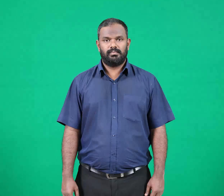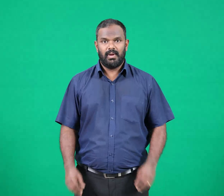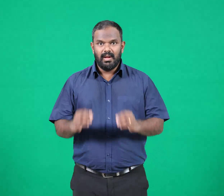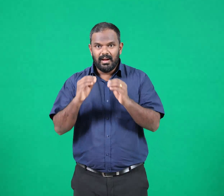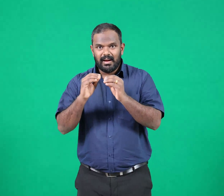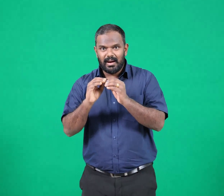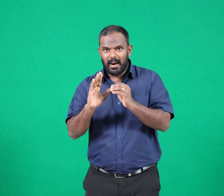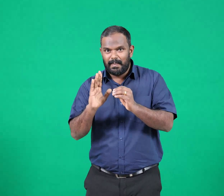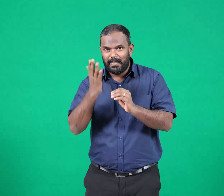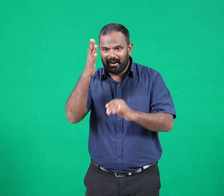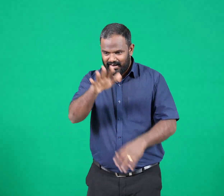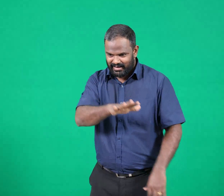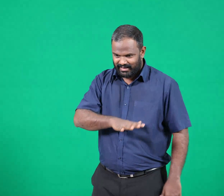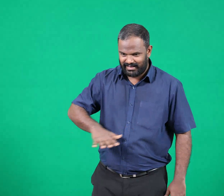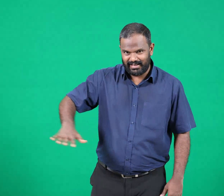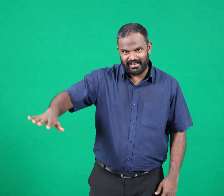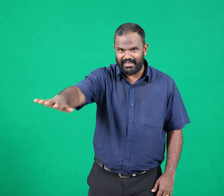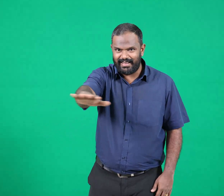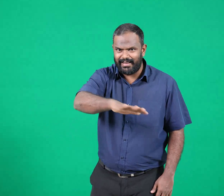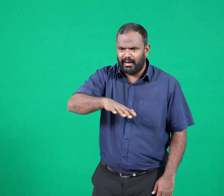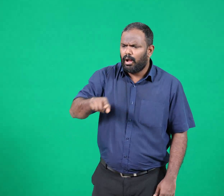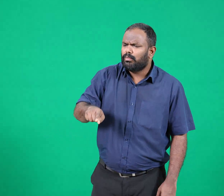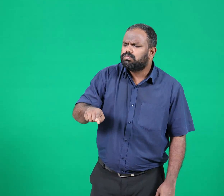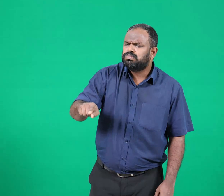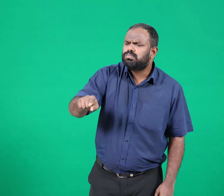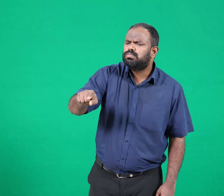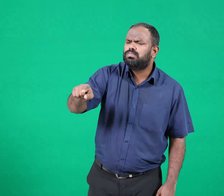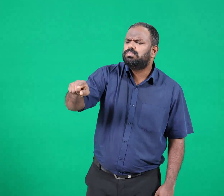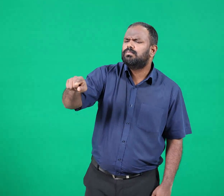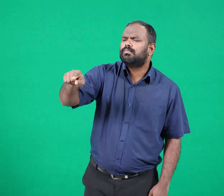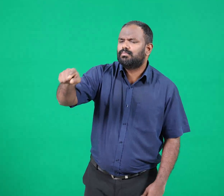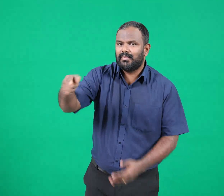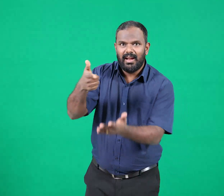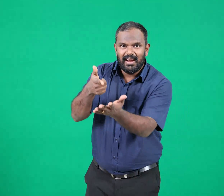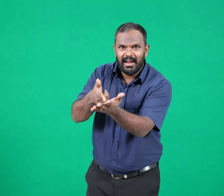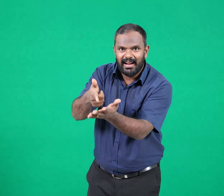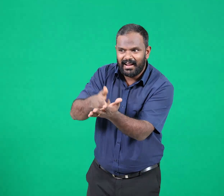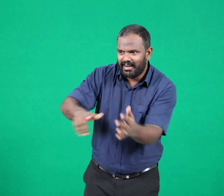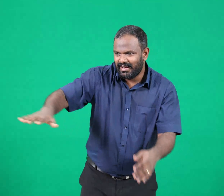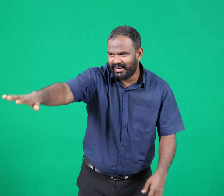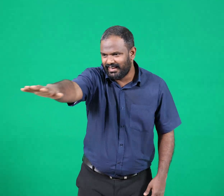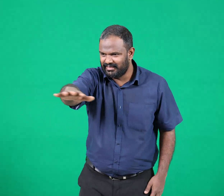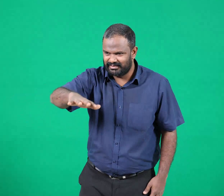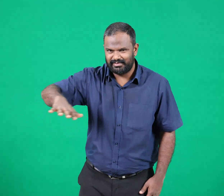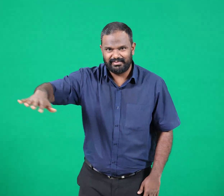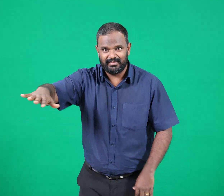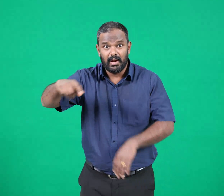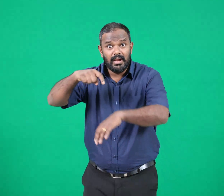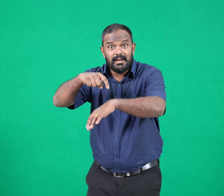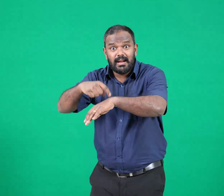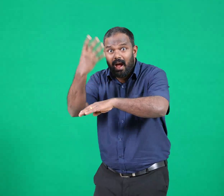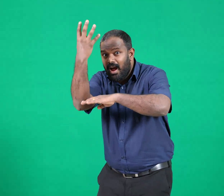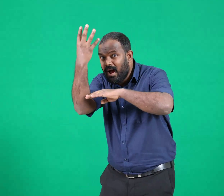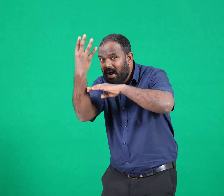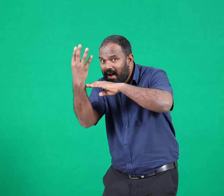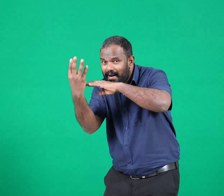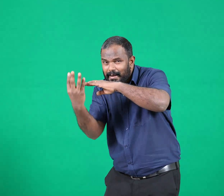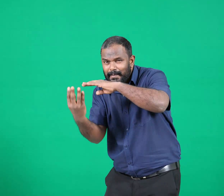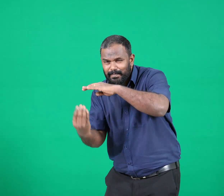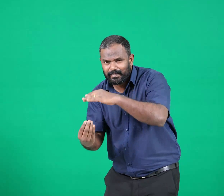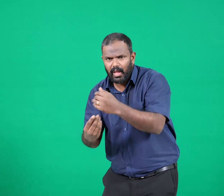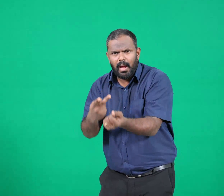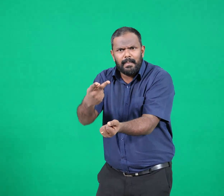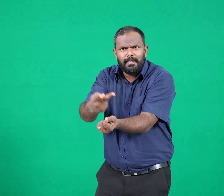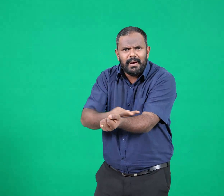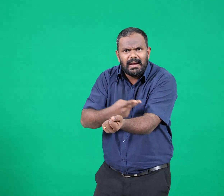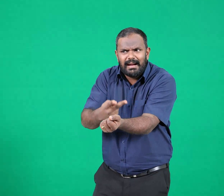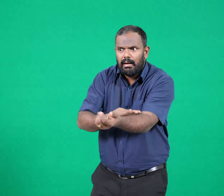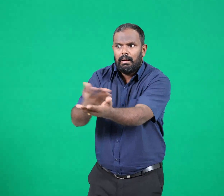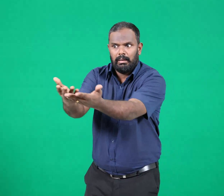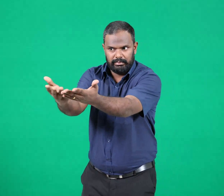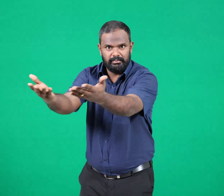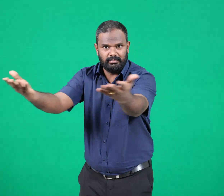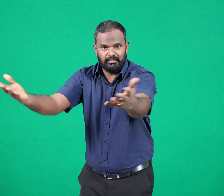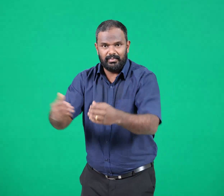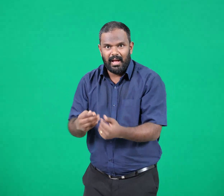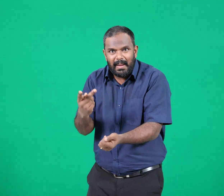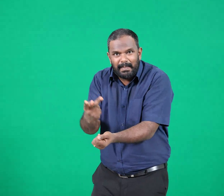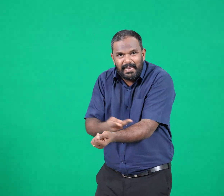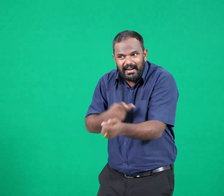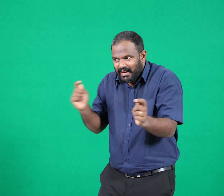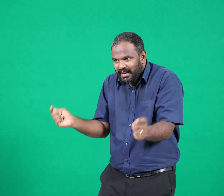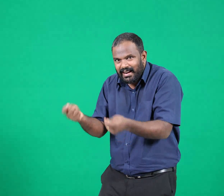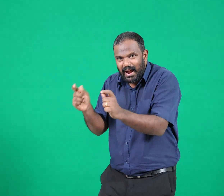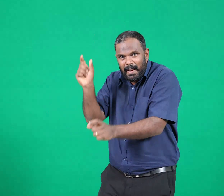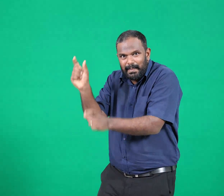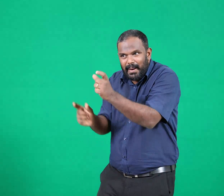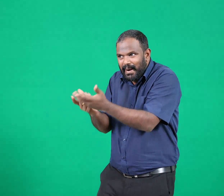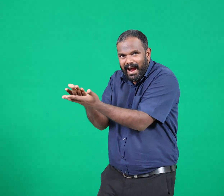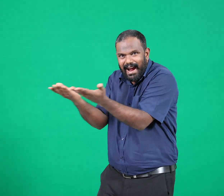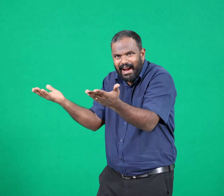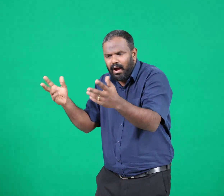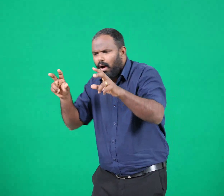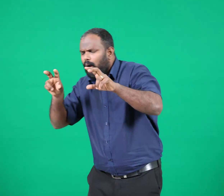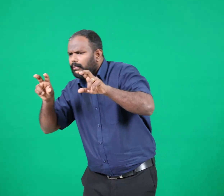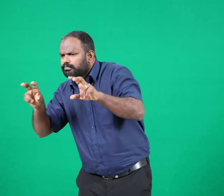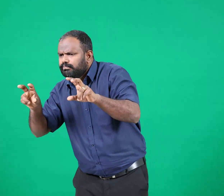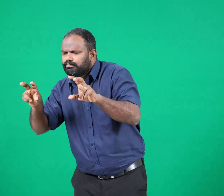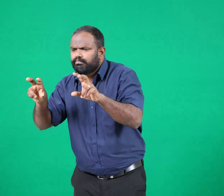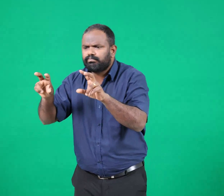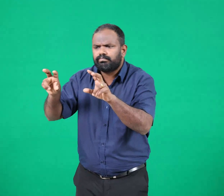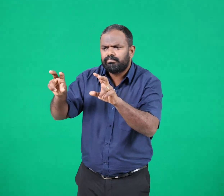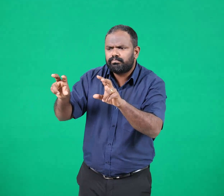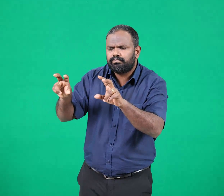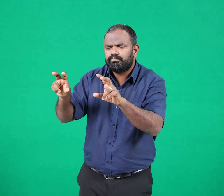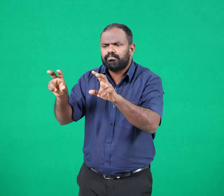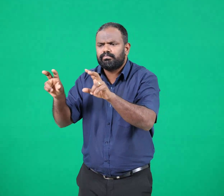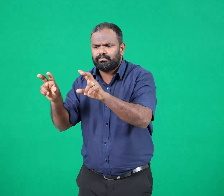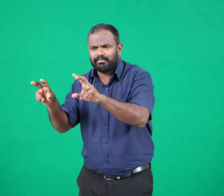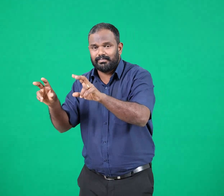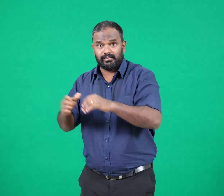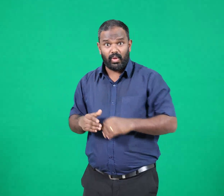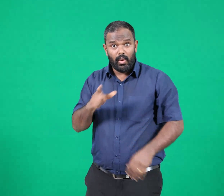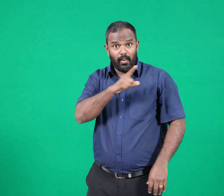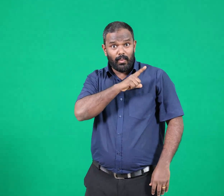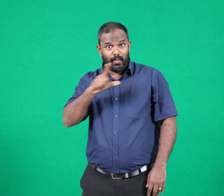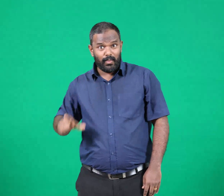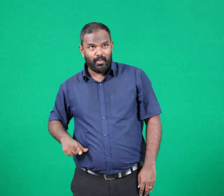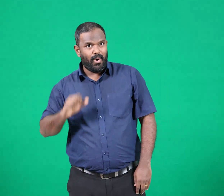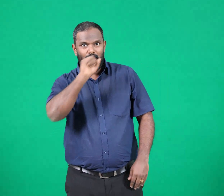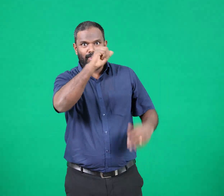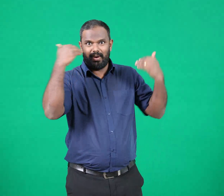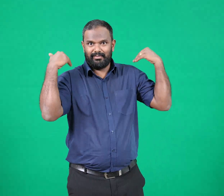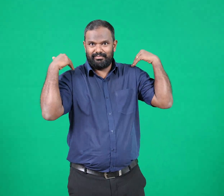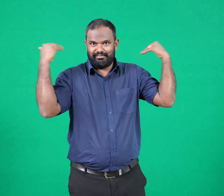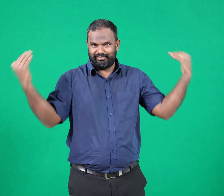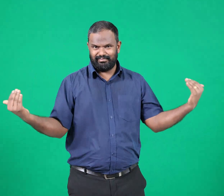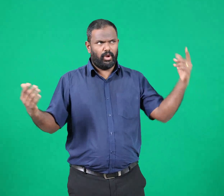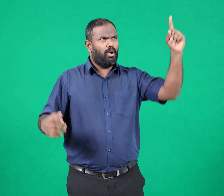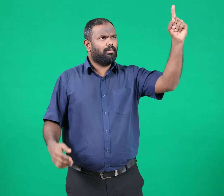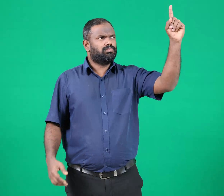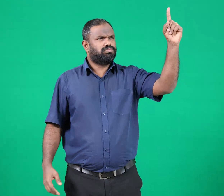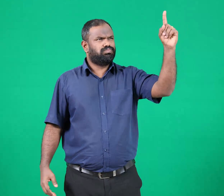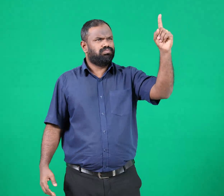And there were shepherds residing in the fields nearby, keeping watch over their flocks by night.